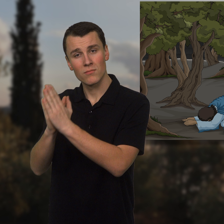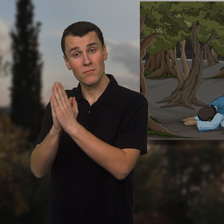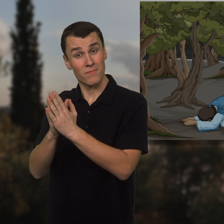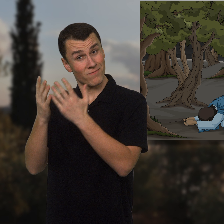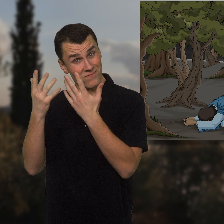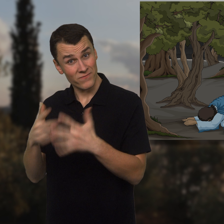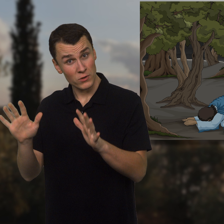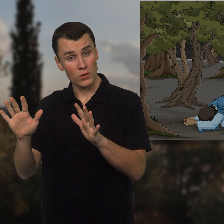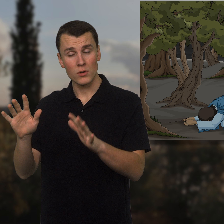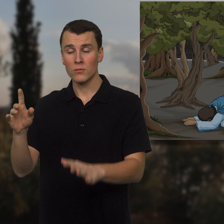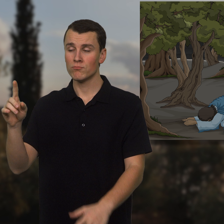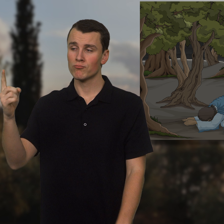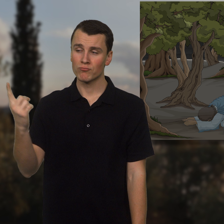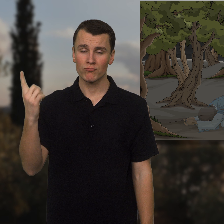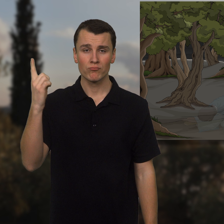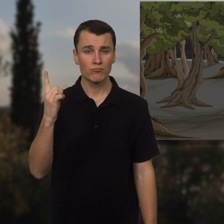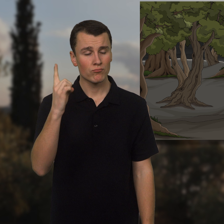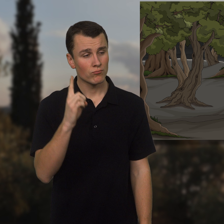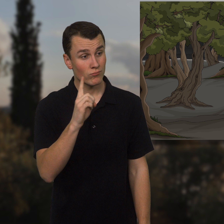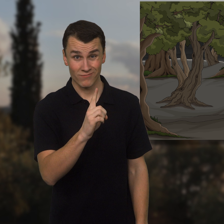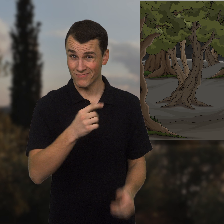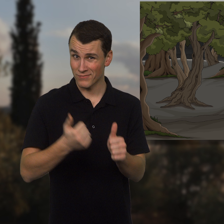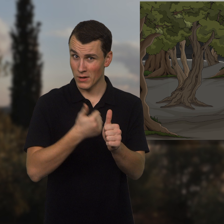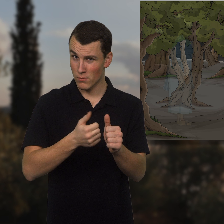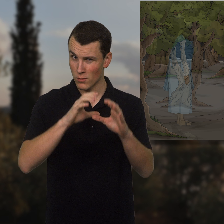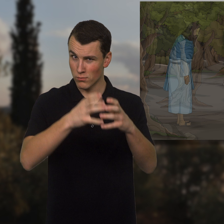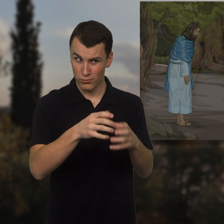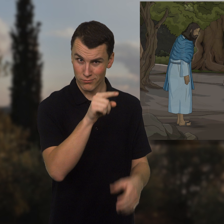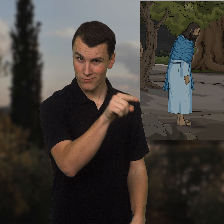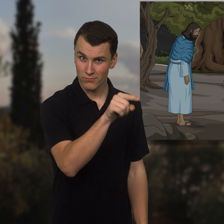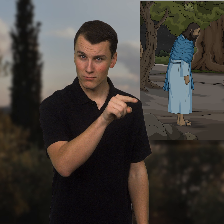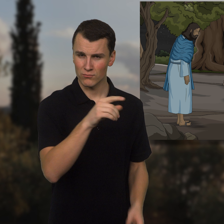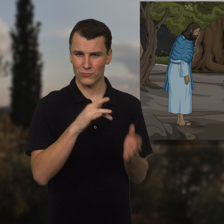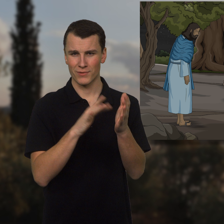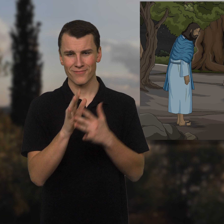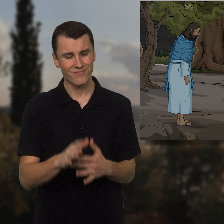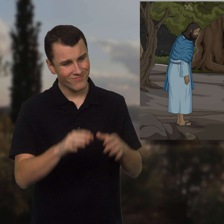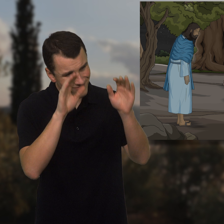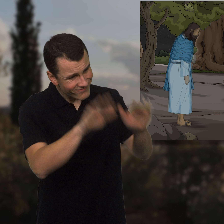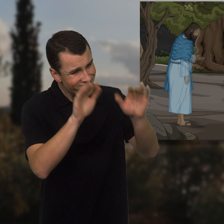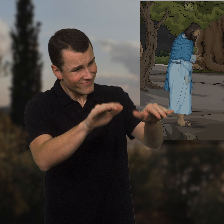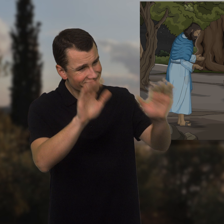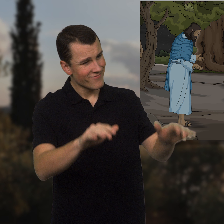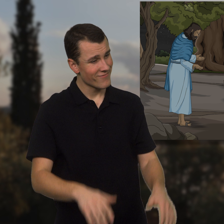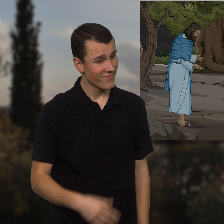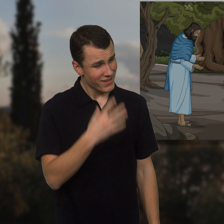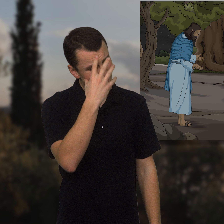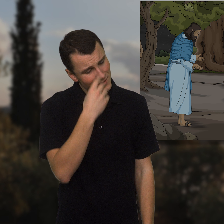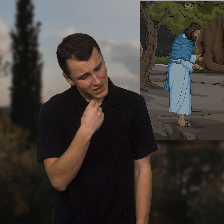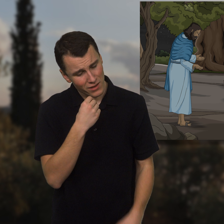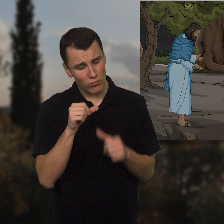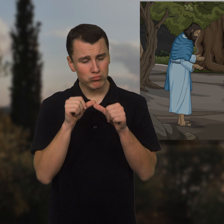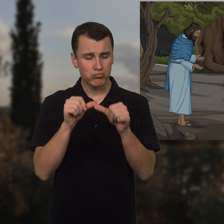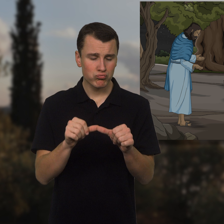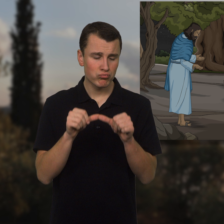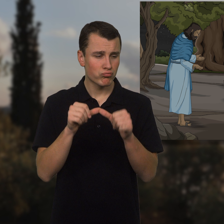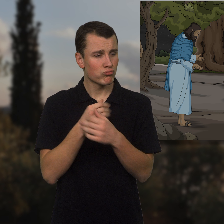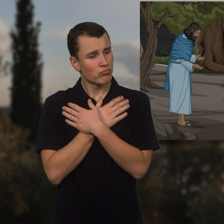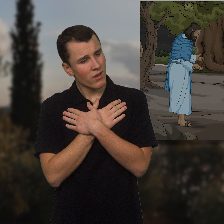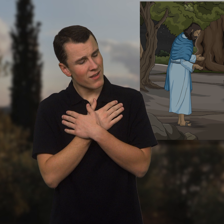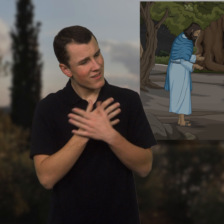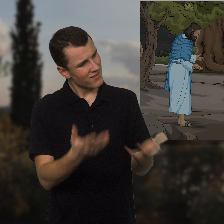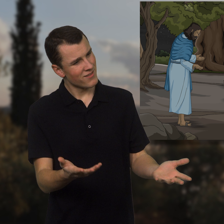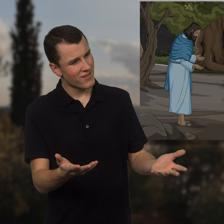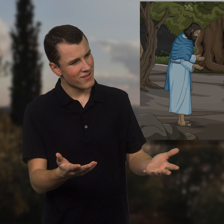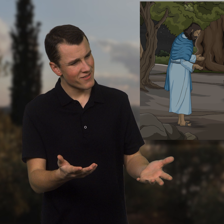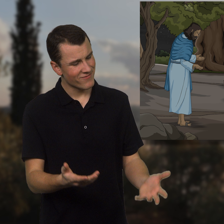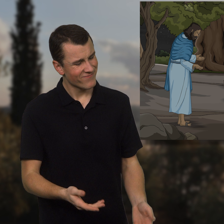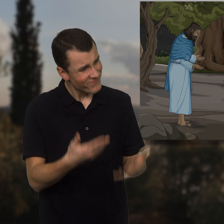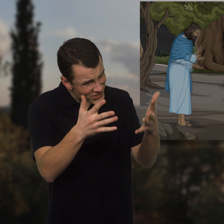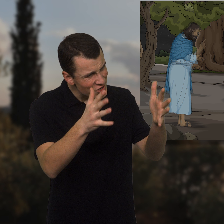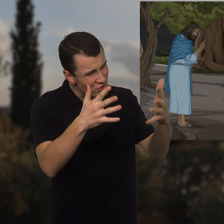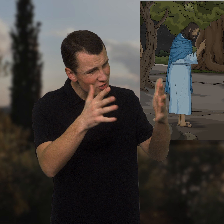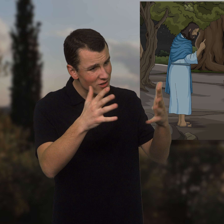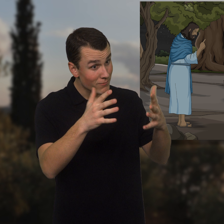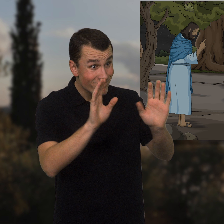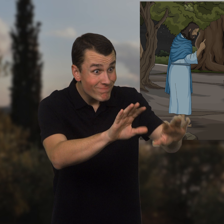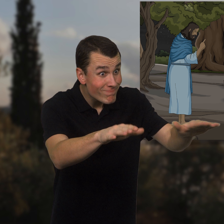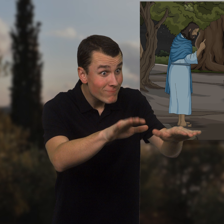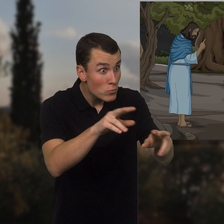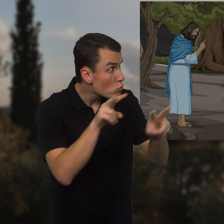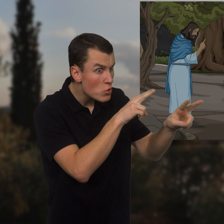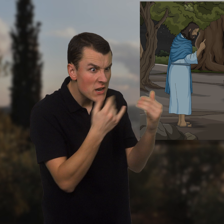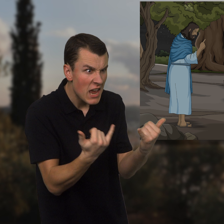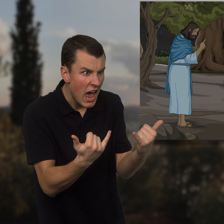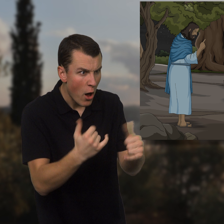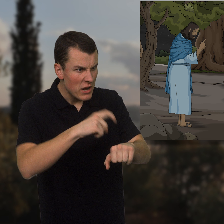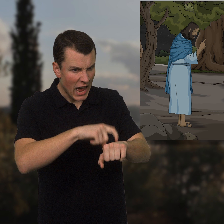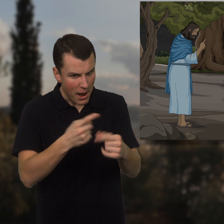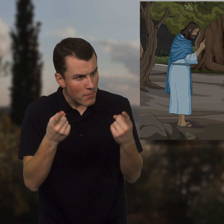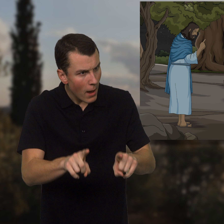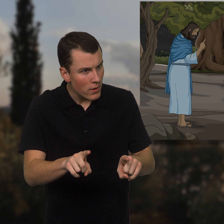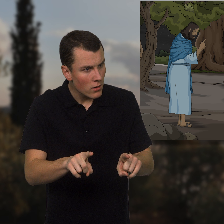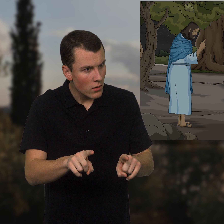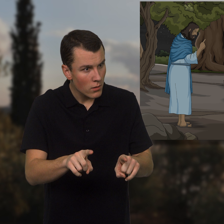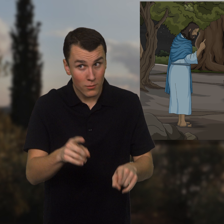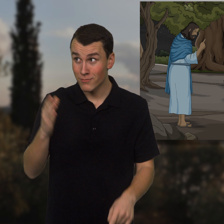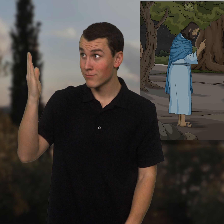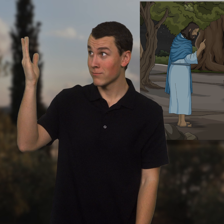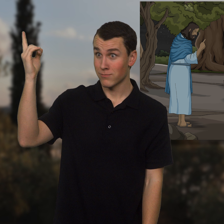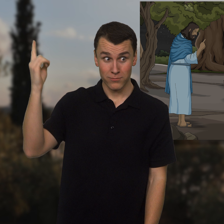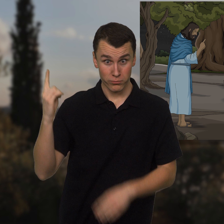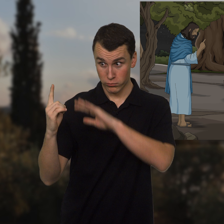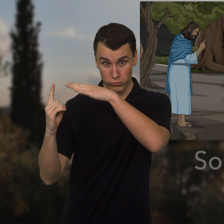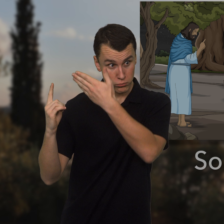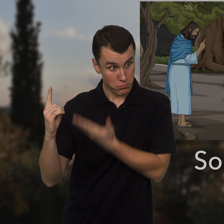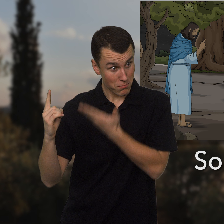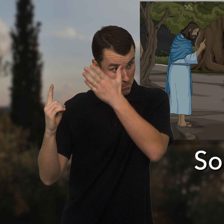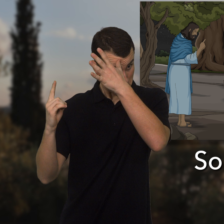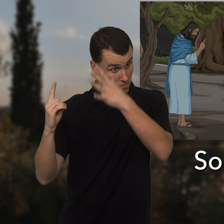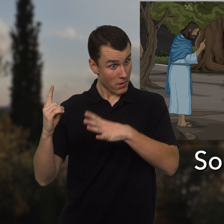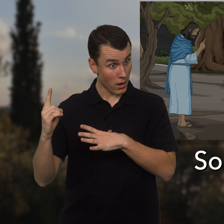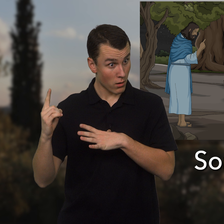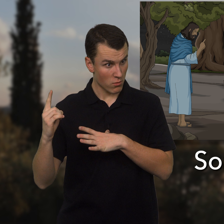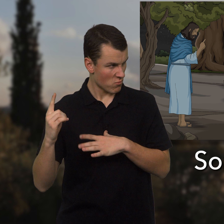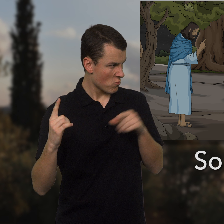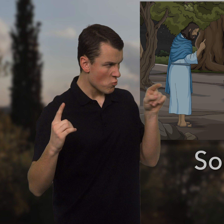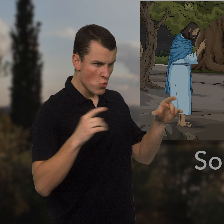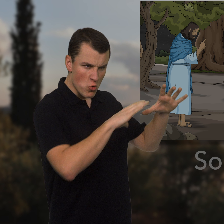Then He returned to the disciples and said, “Are you still sleeping and resting?